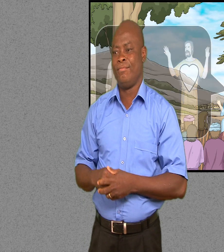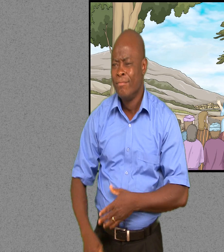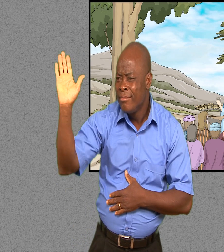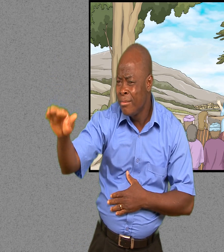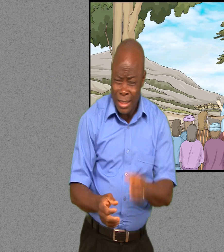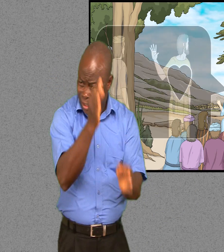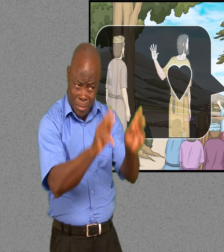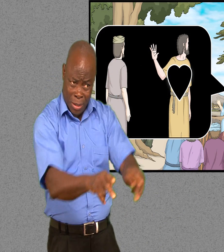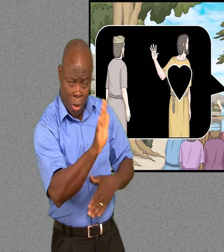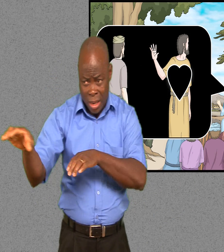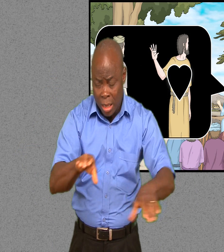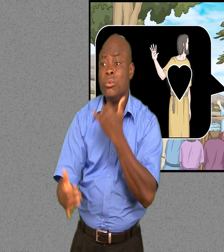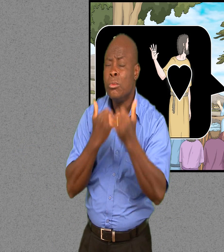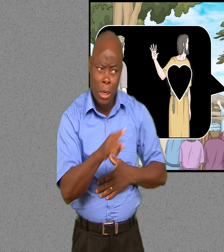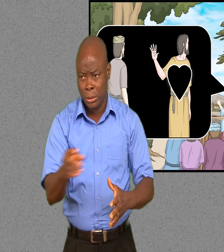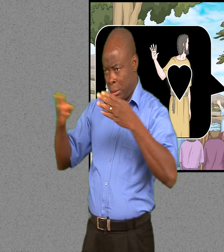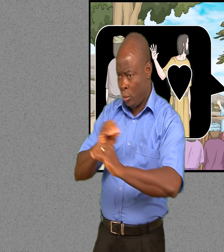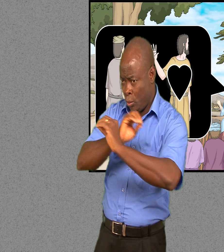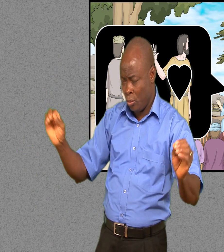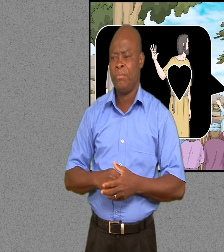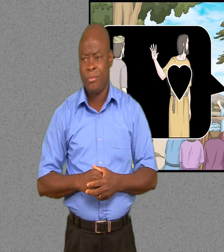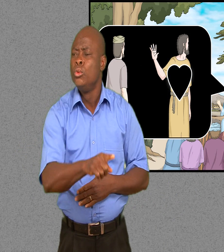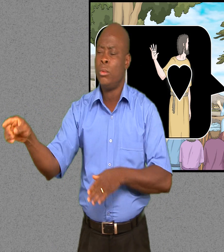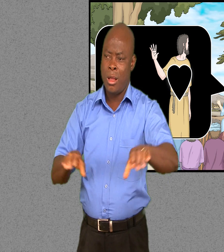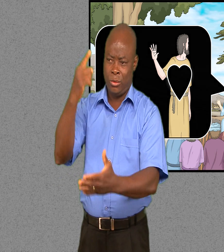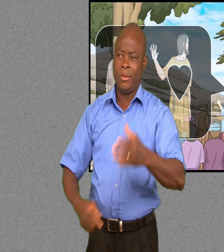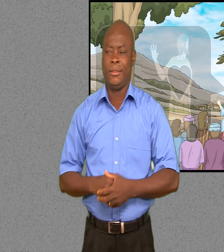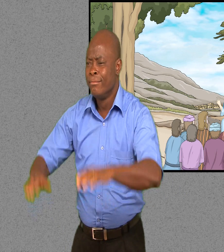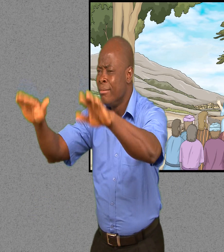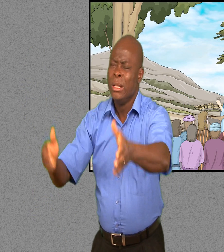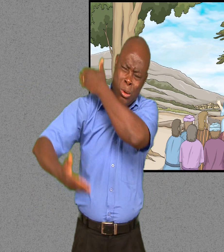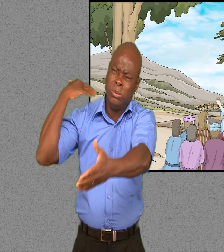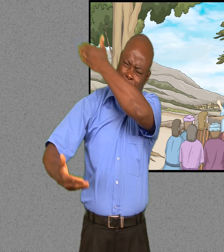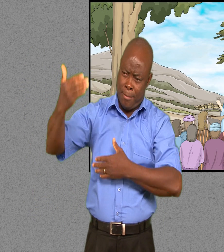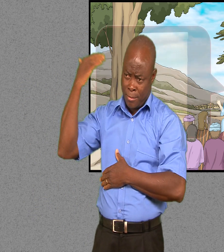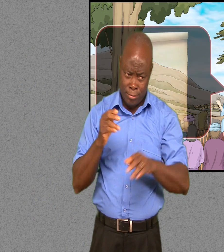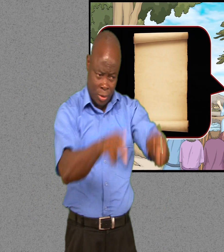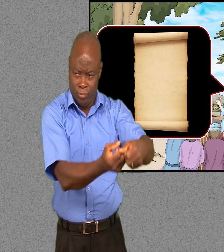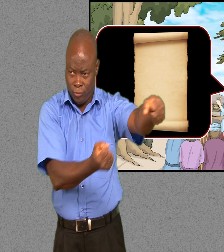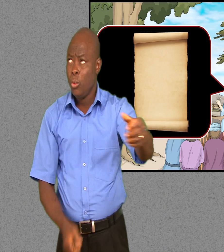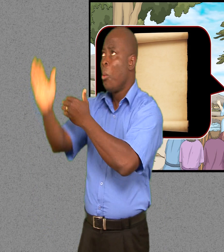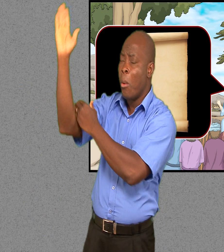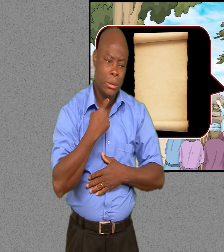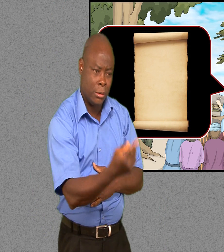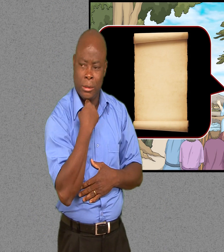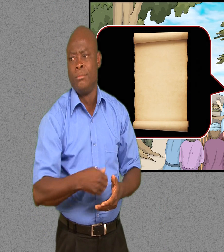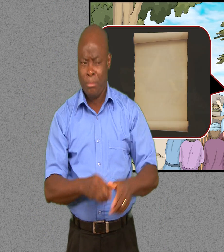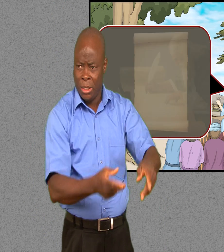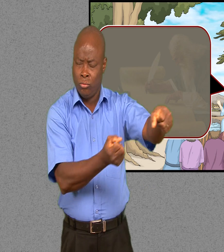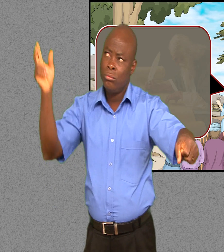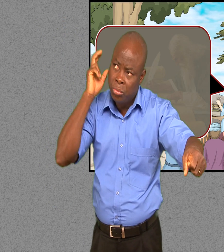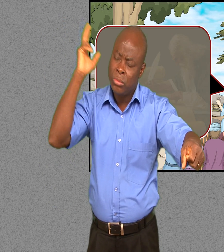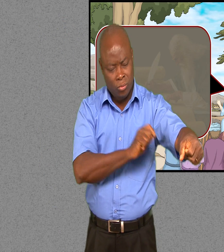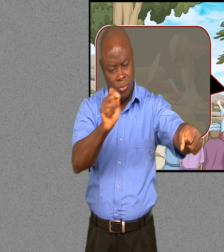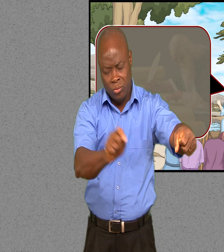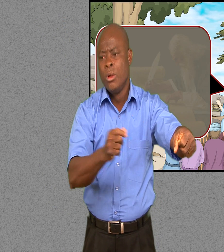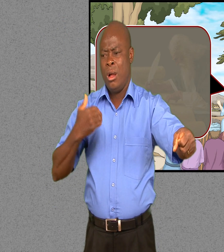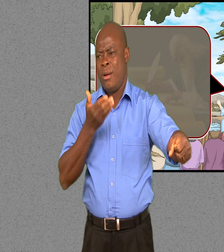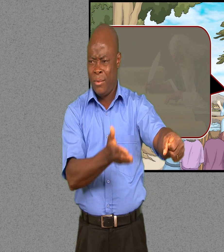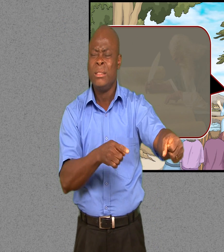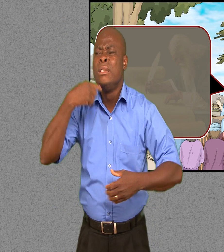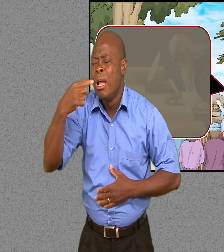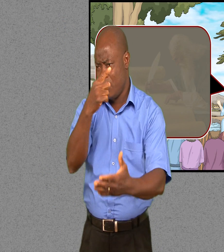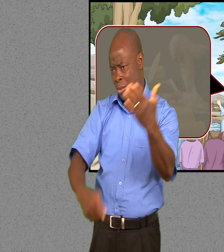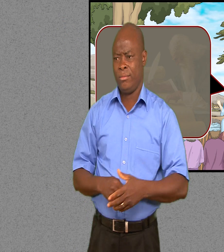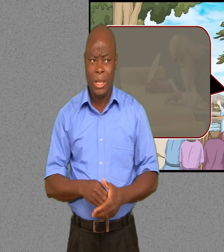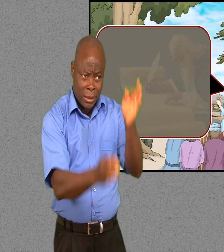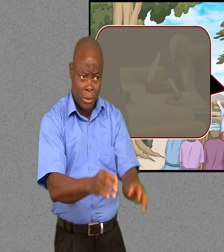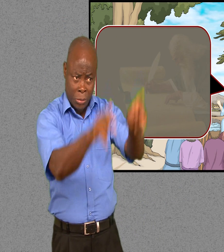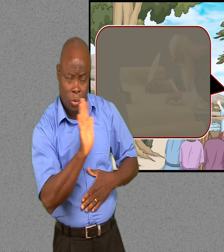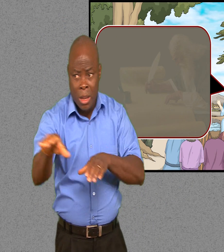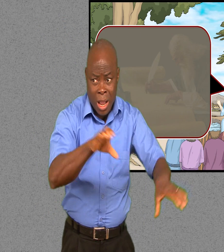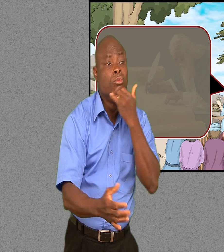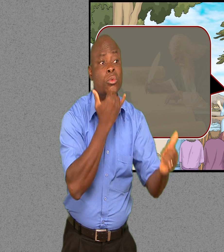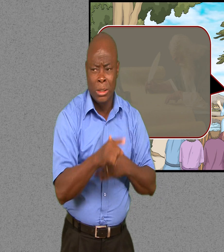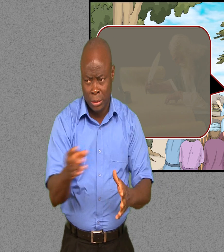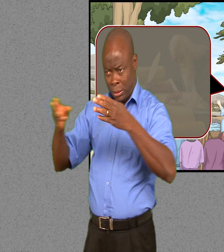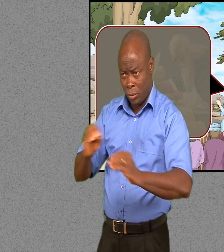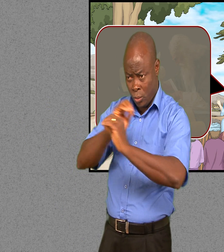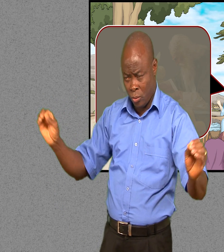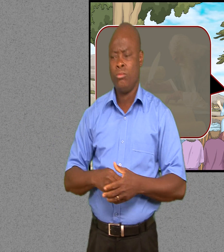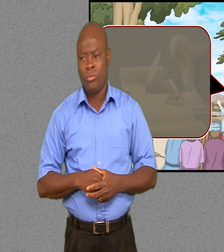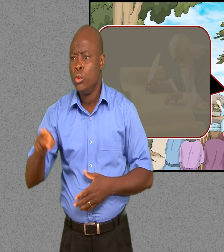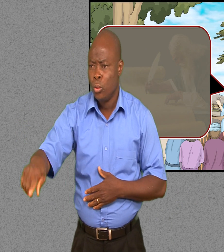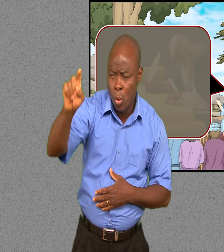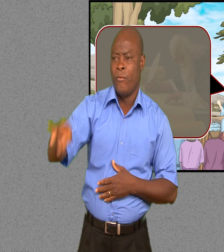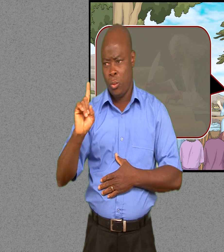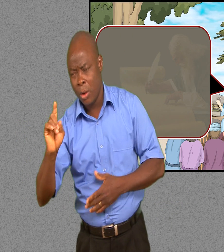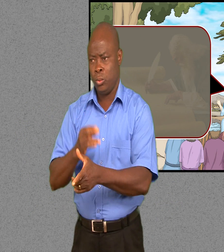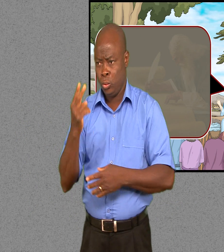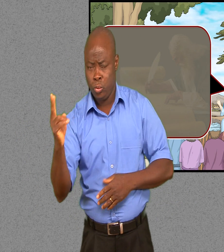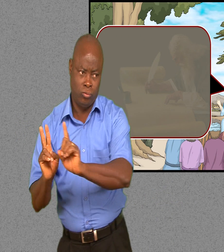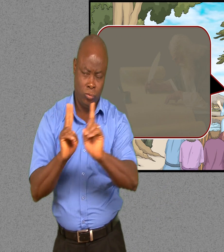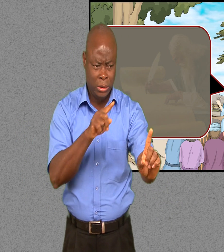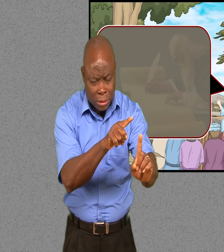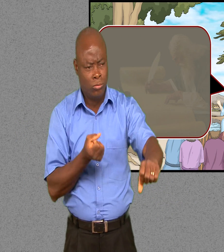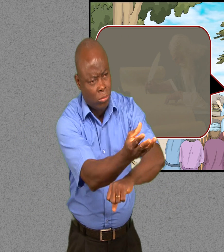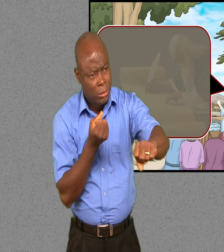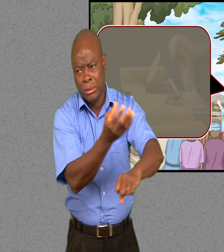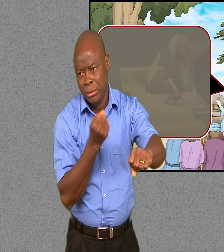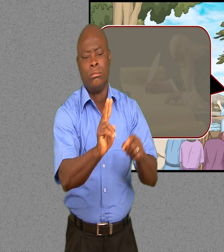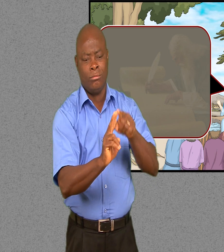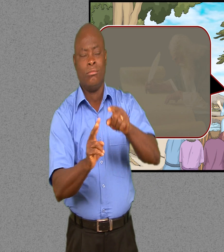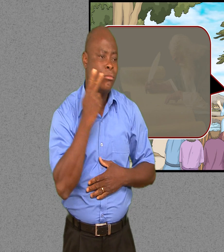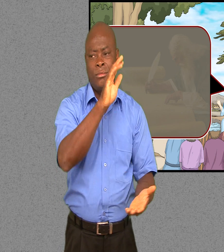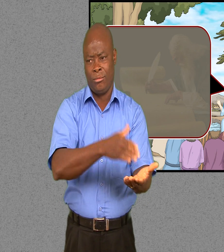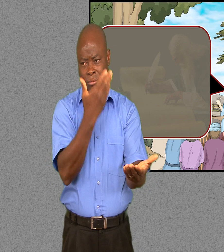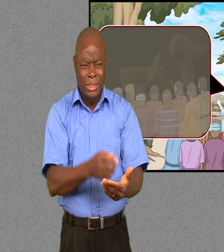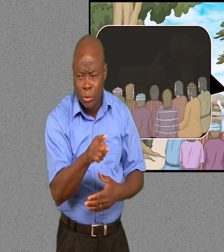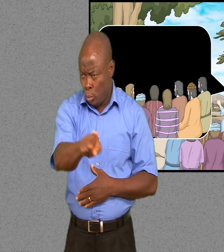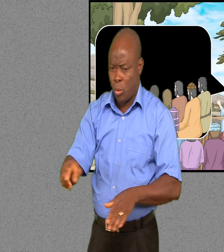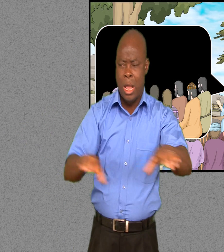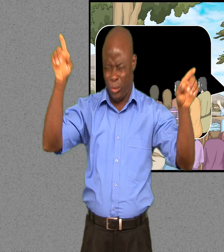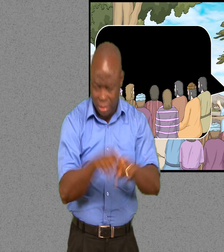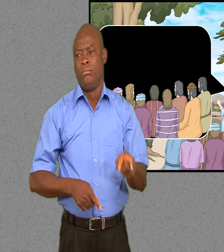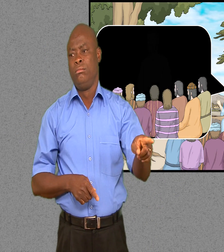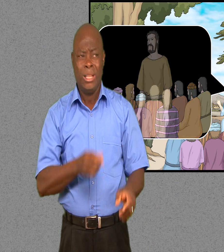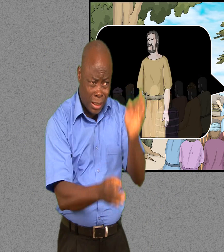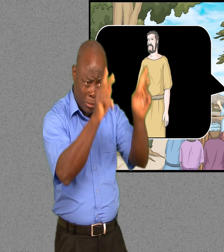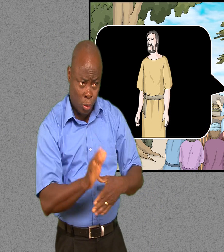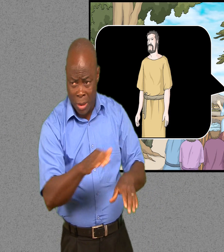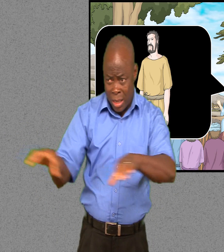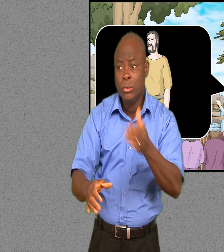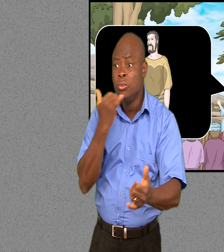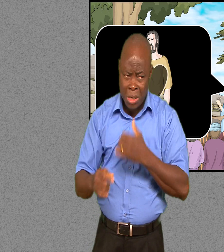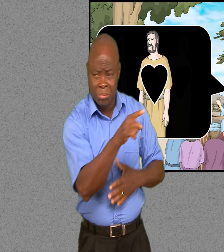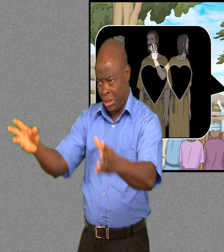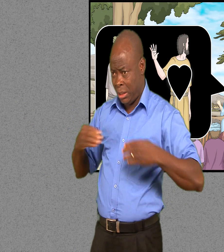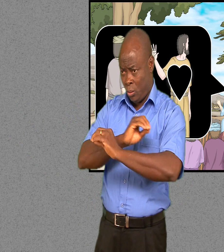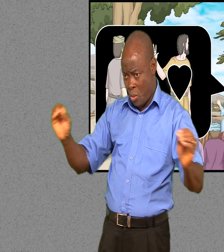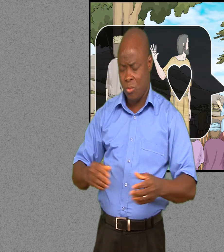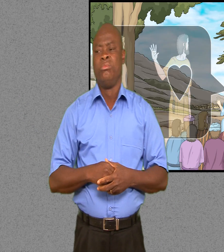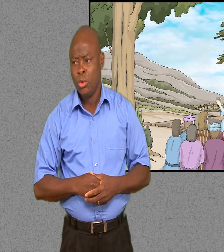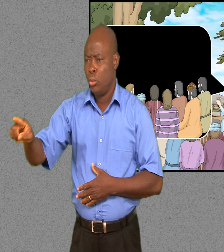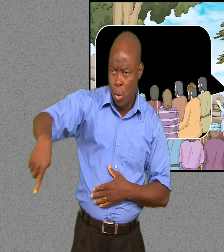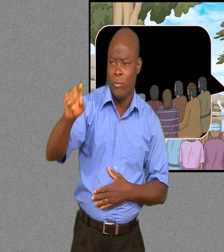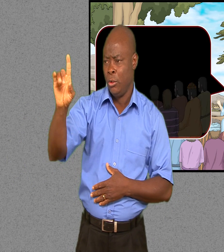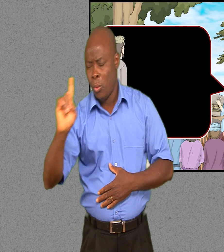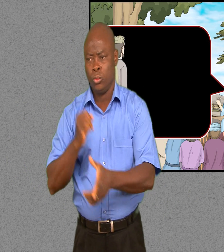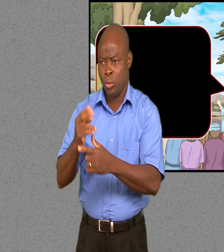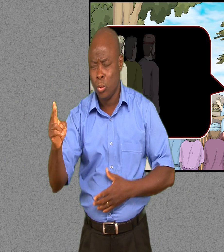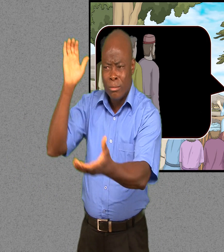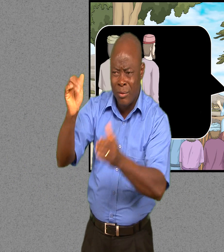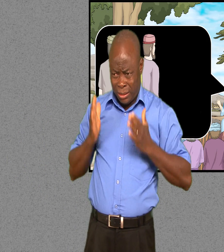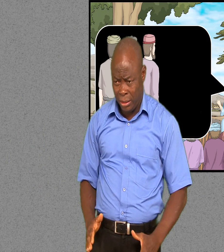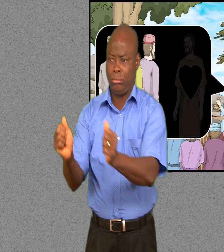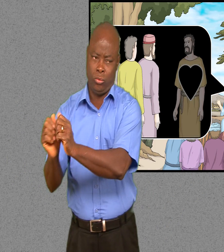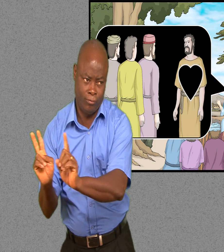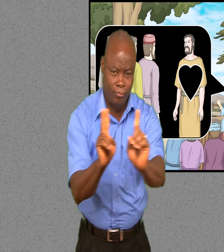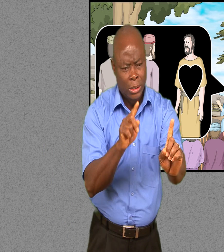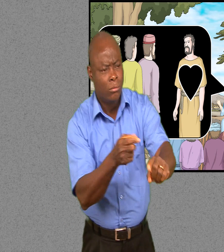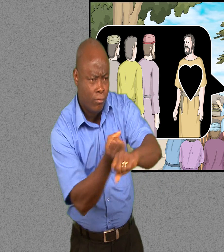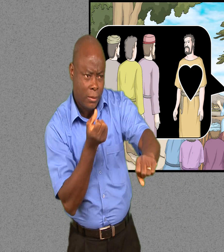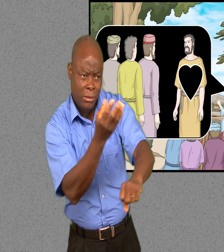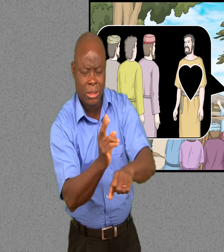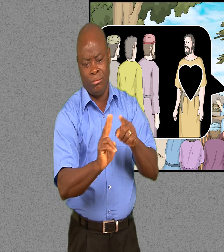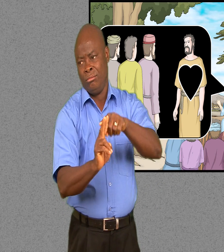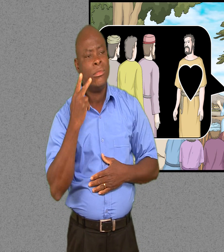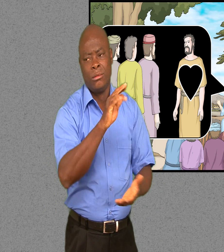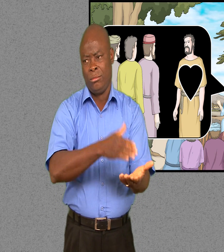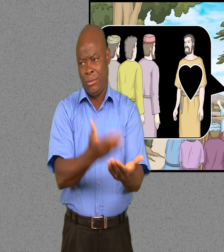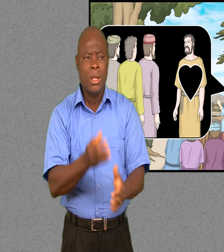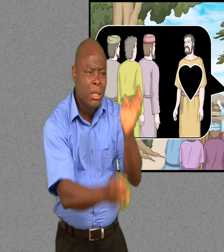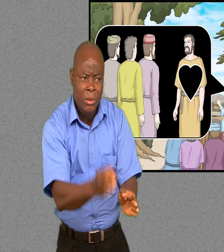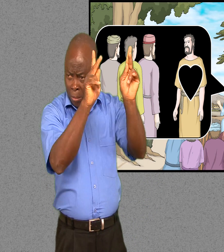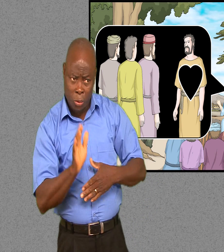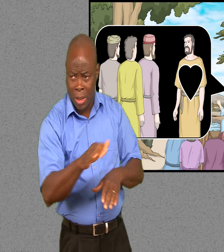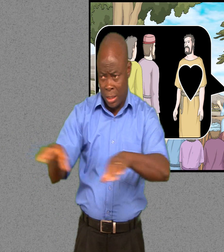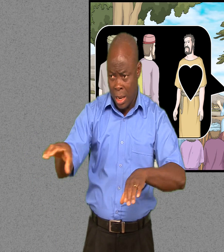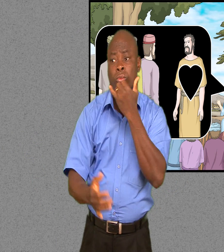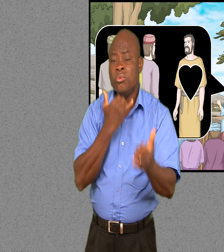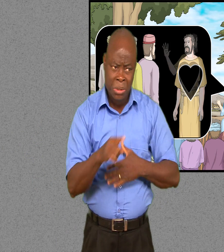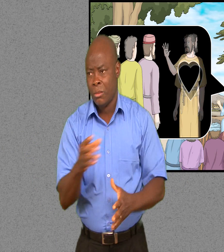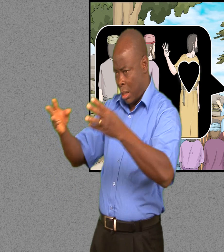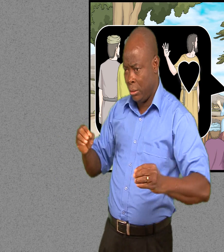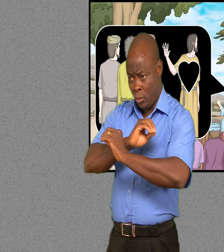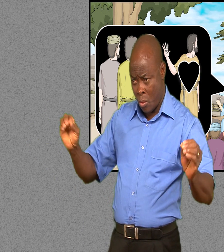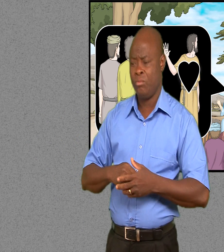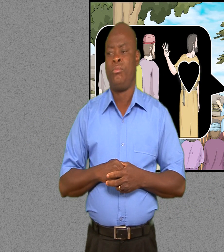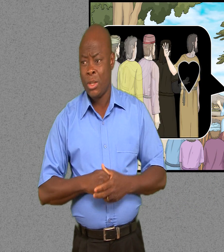But if he will not listen, take one or two others along, so that ‘every matter may be established by the testimony of two or three witnesses.’